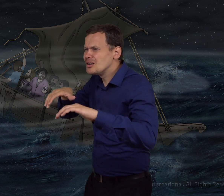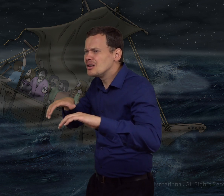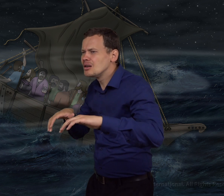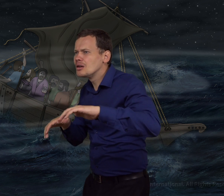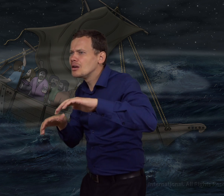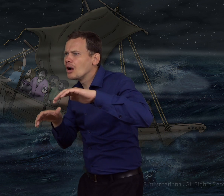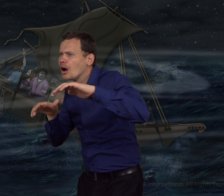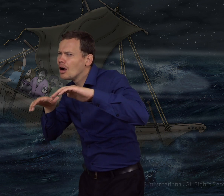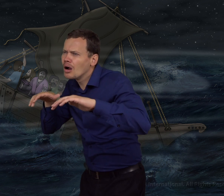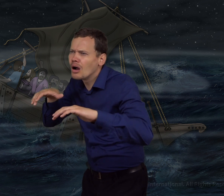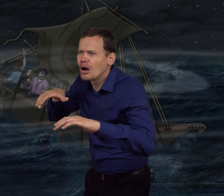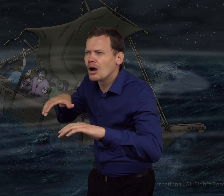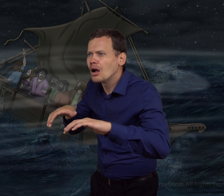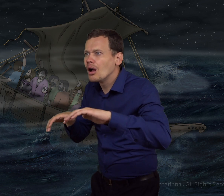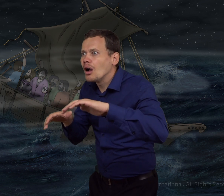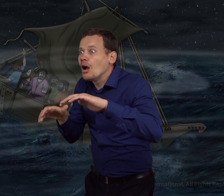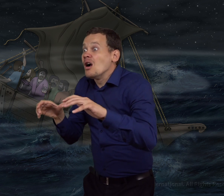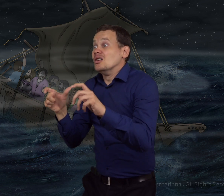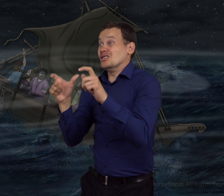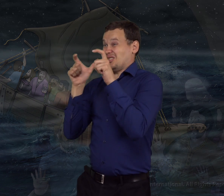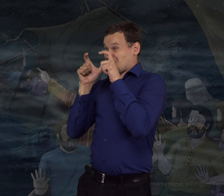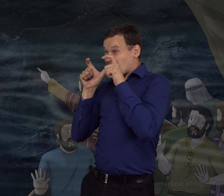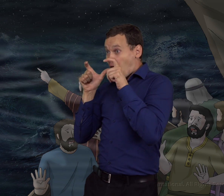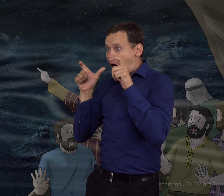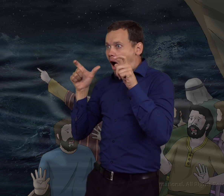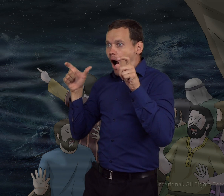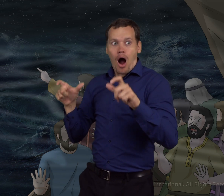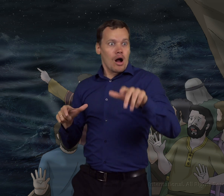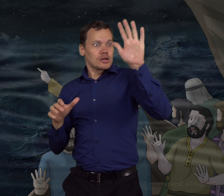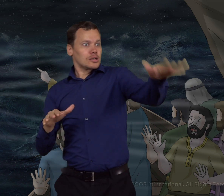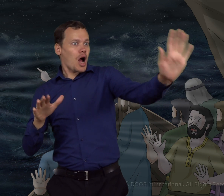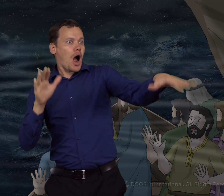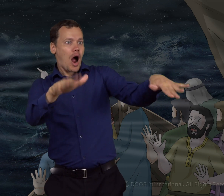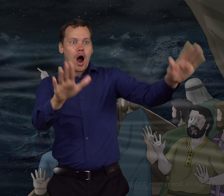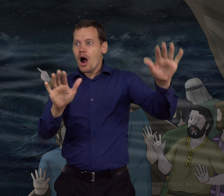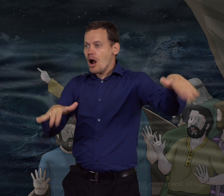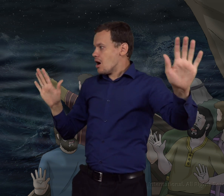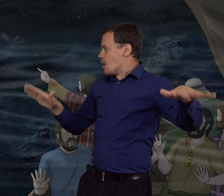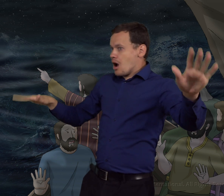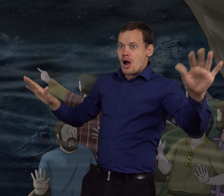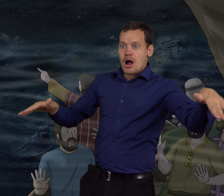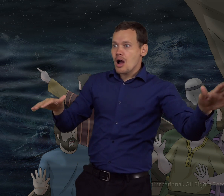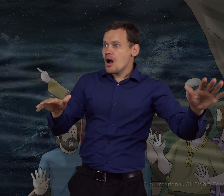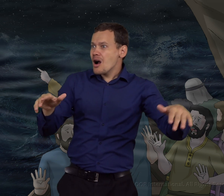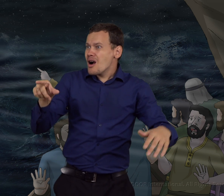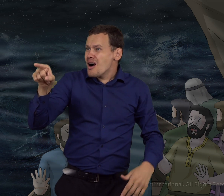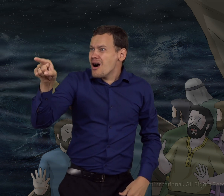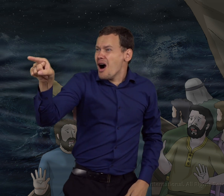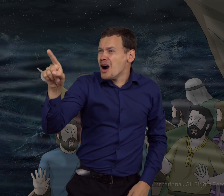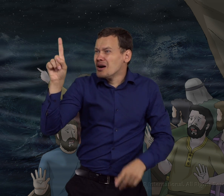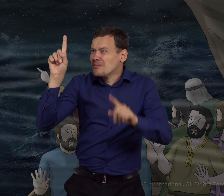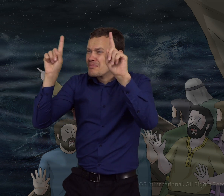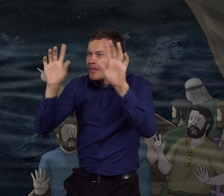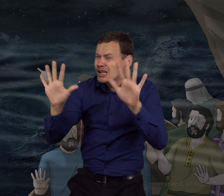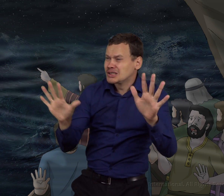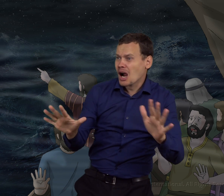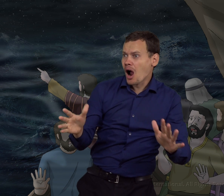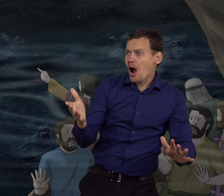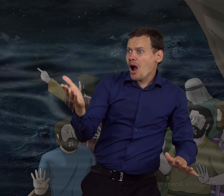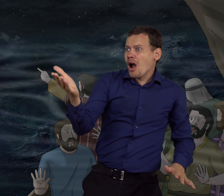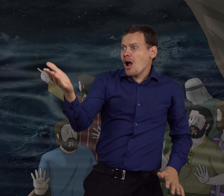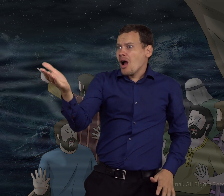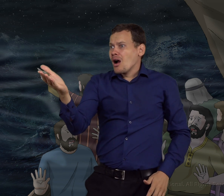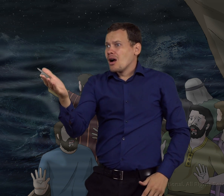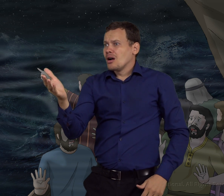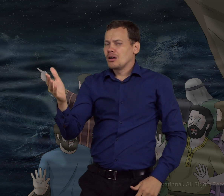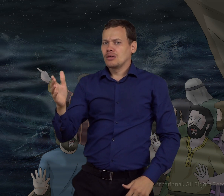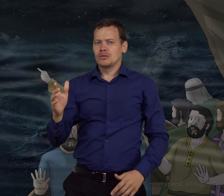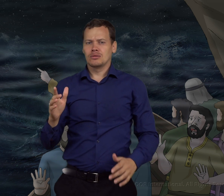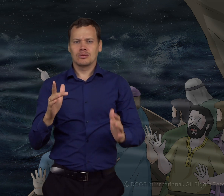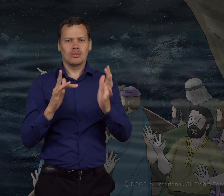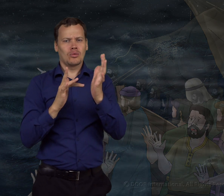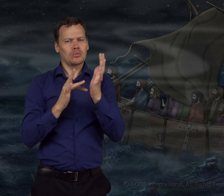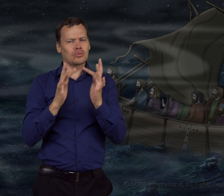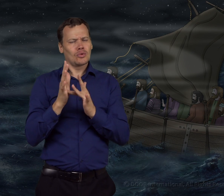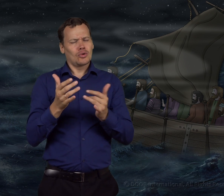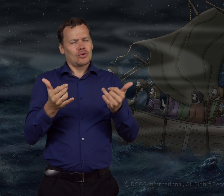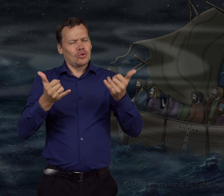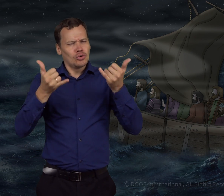they said, and cried out in fear.